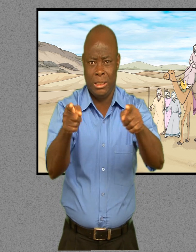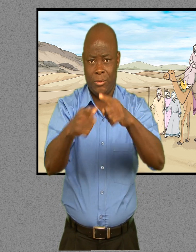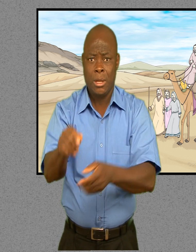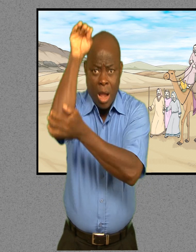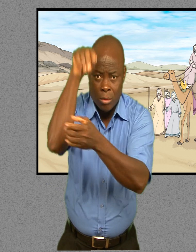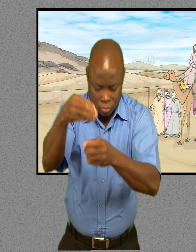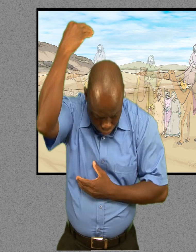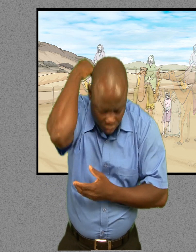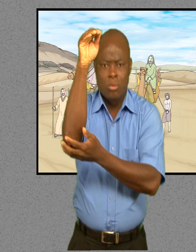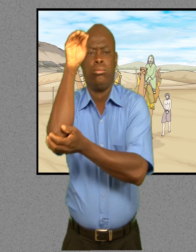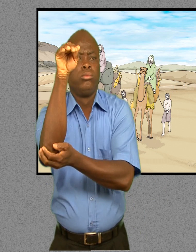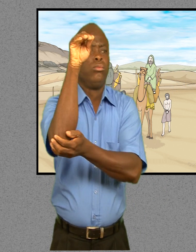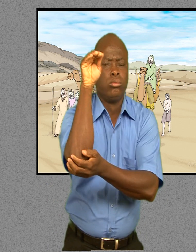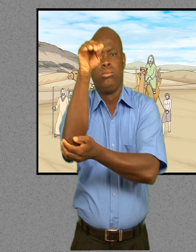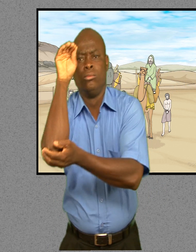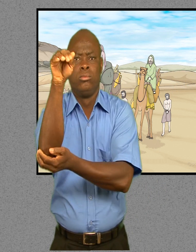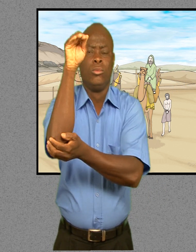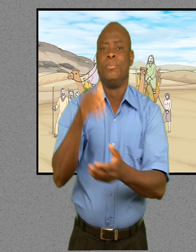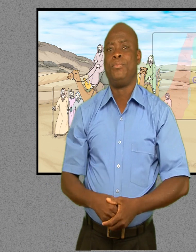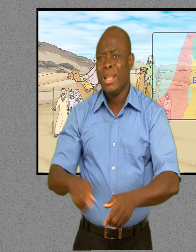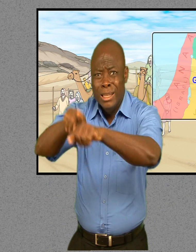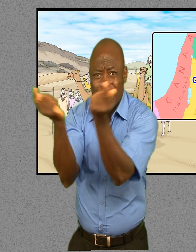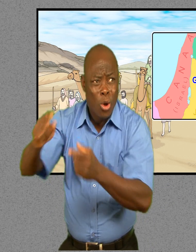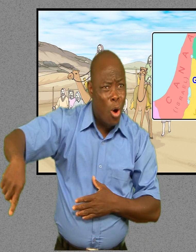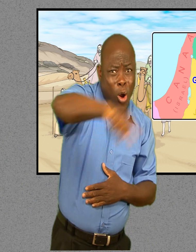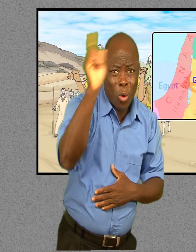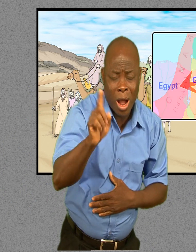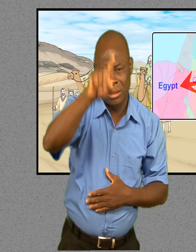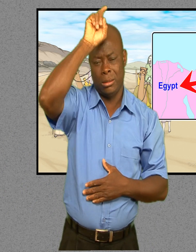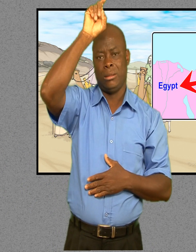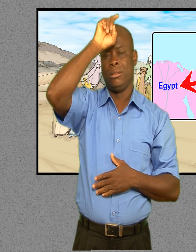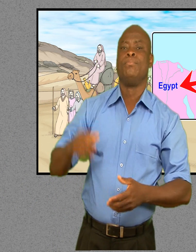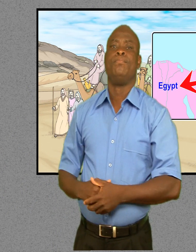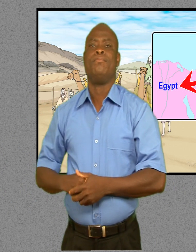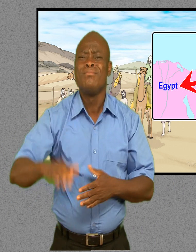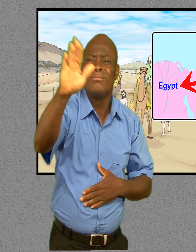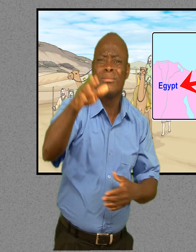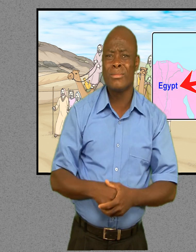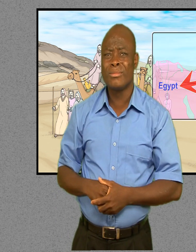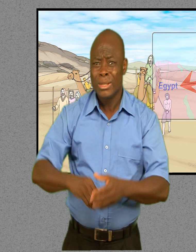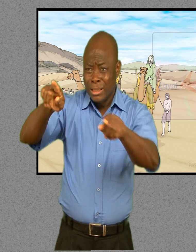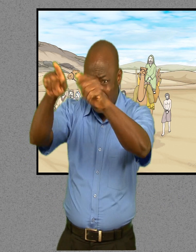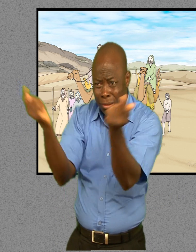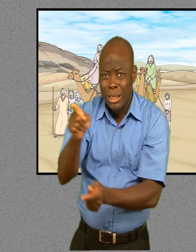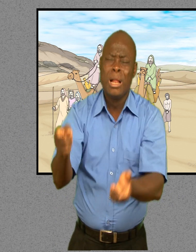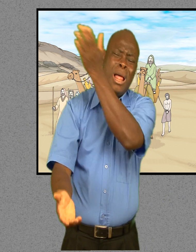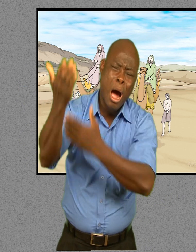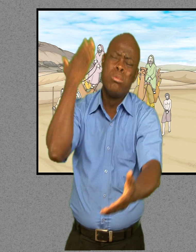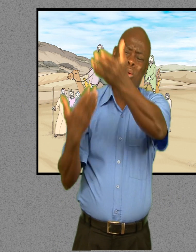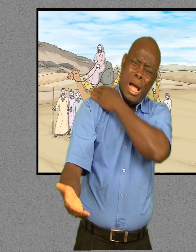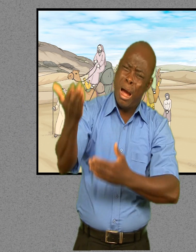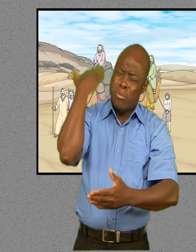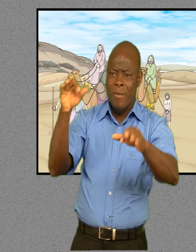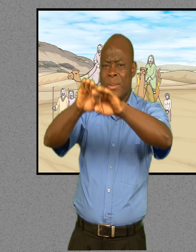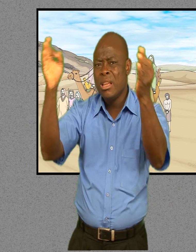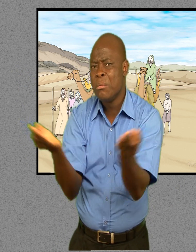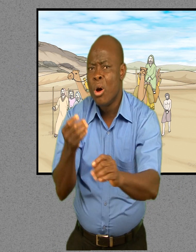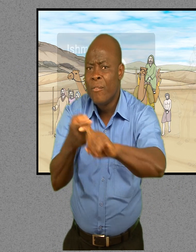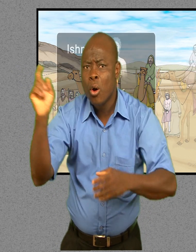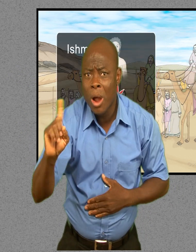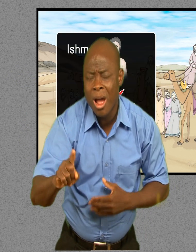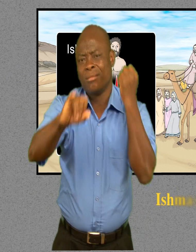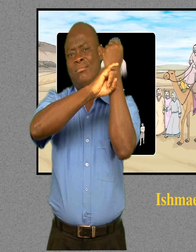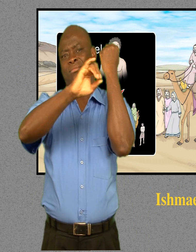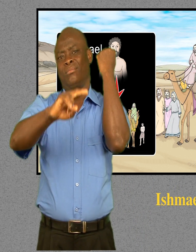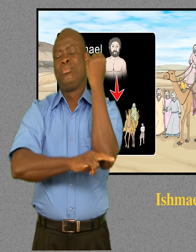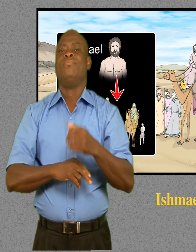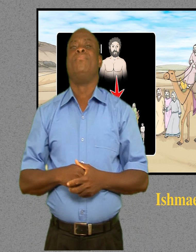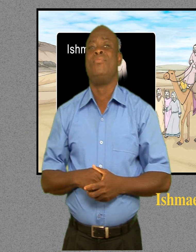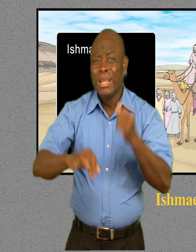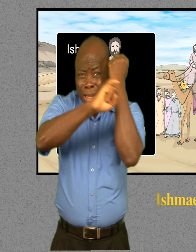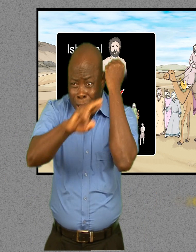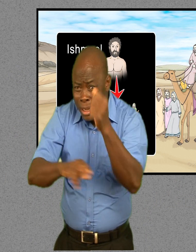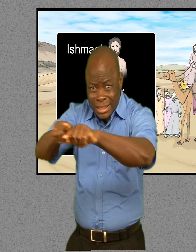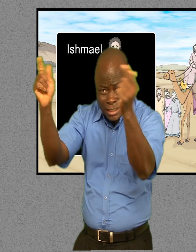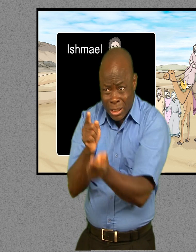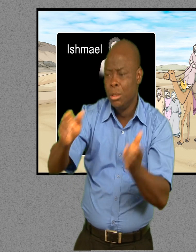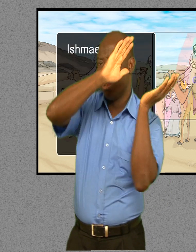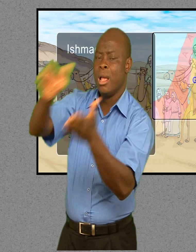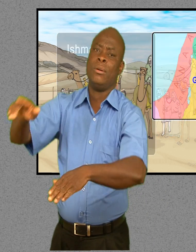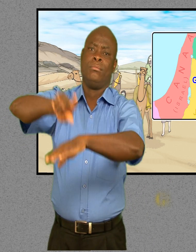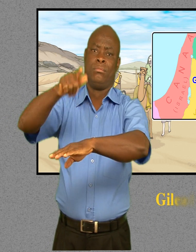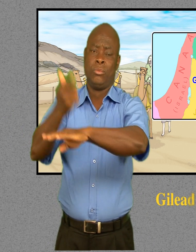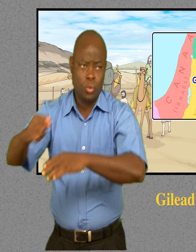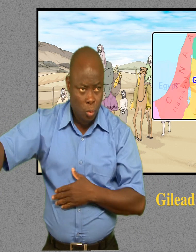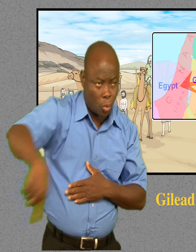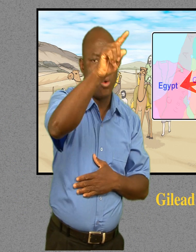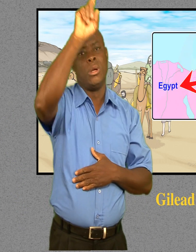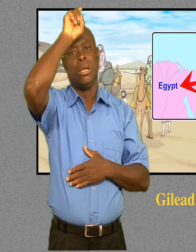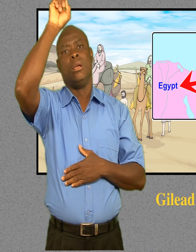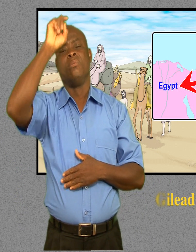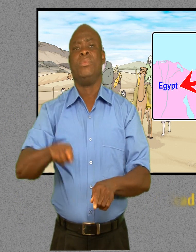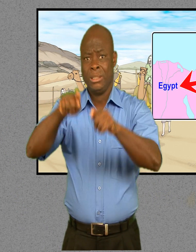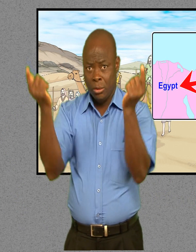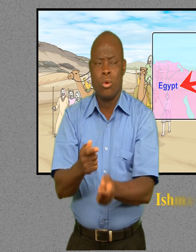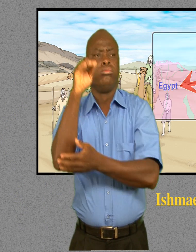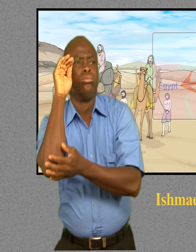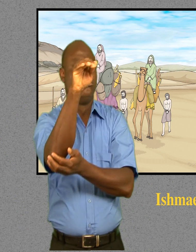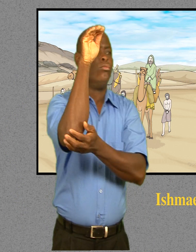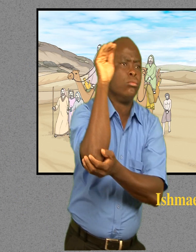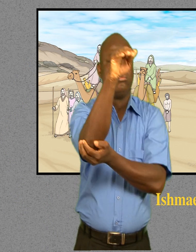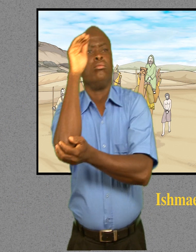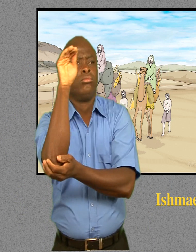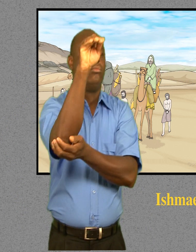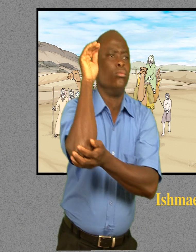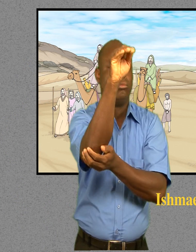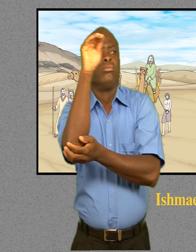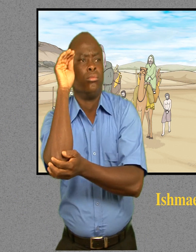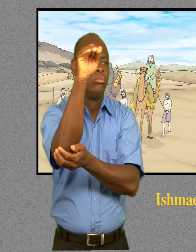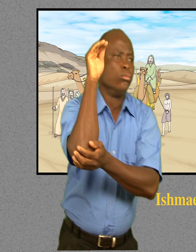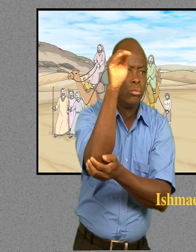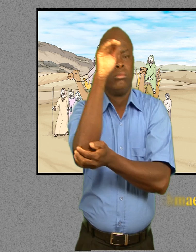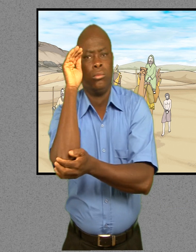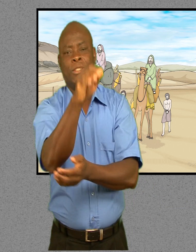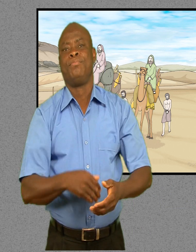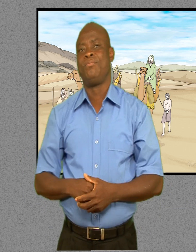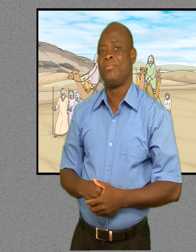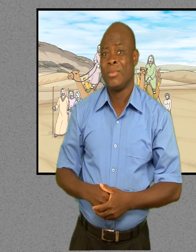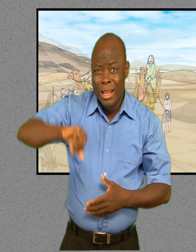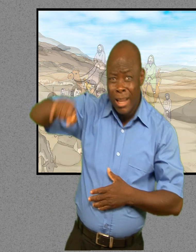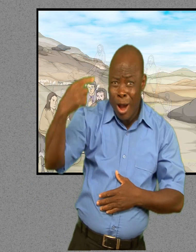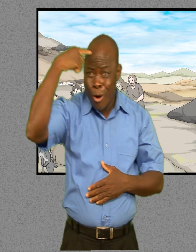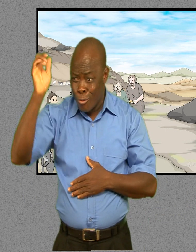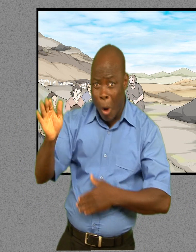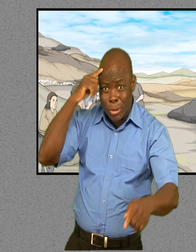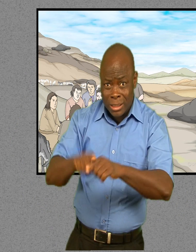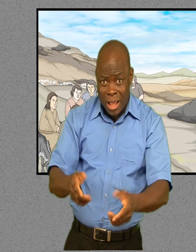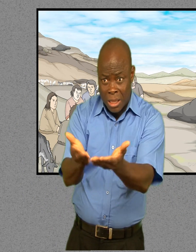Their camels were carrying spices, balm, and myrrh on their way down to Egypt.